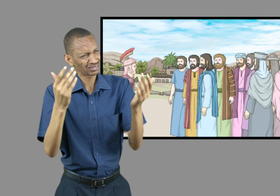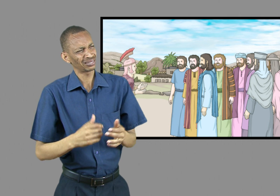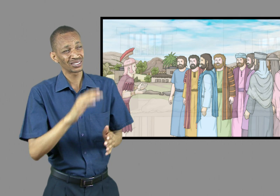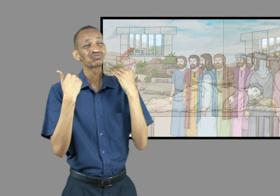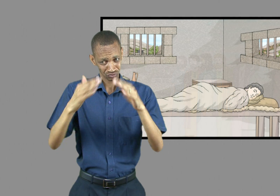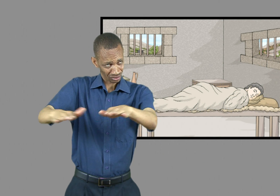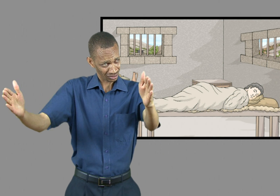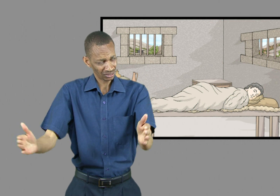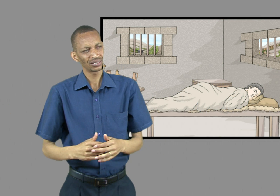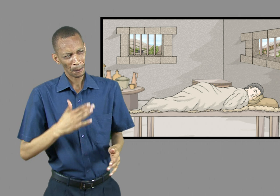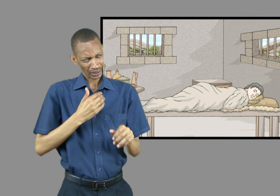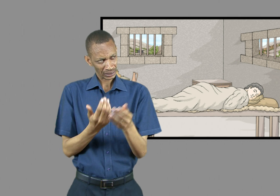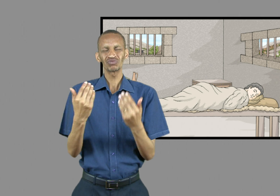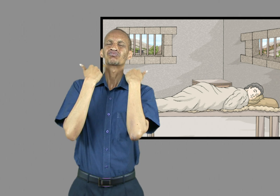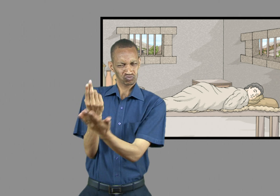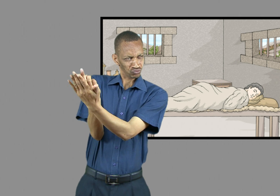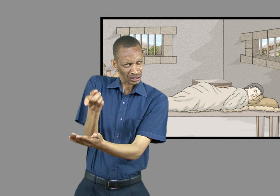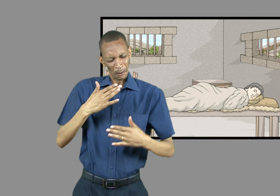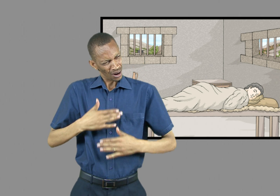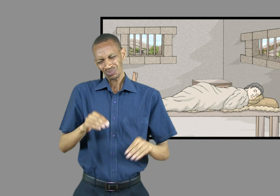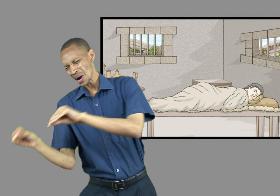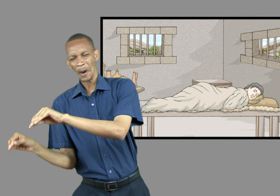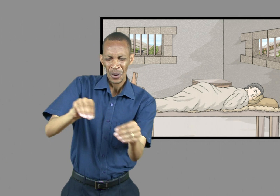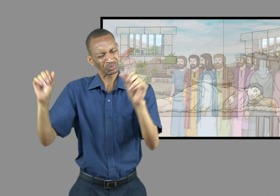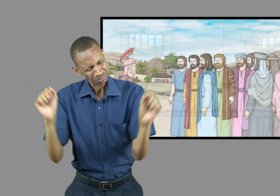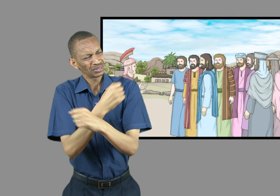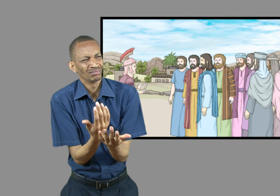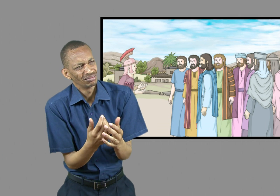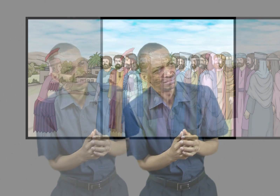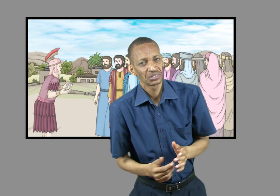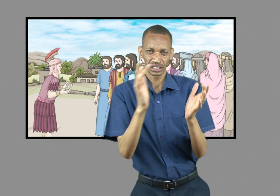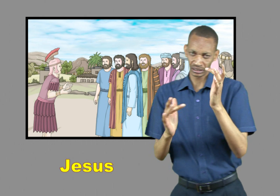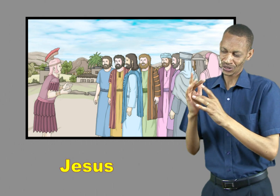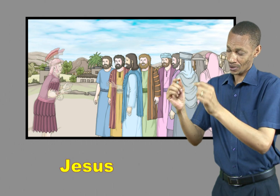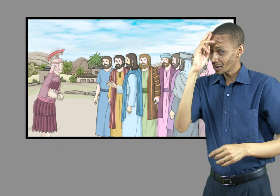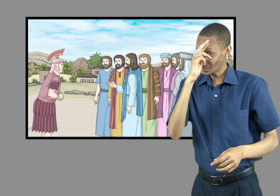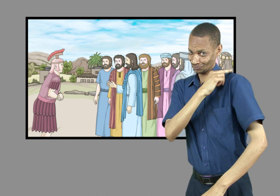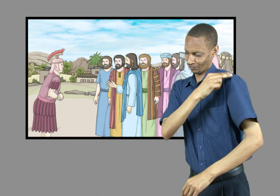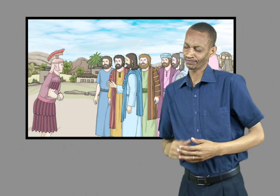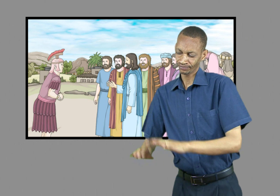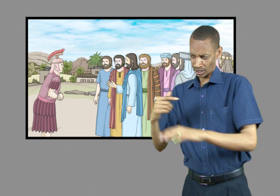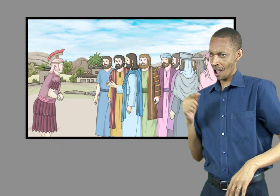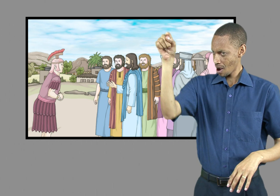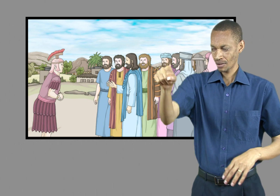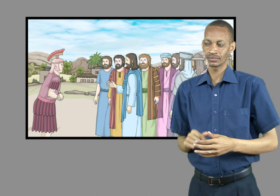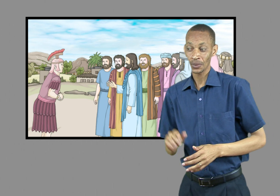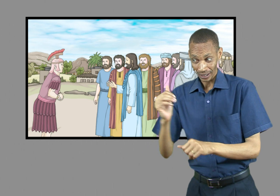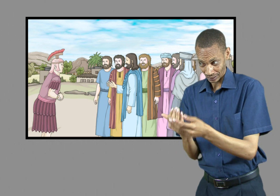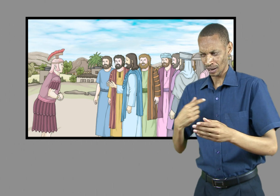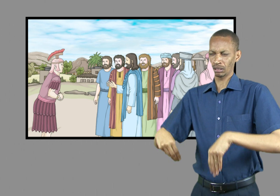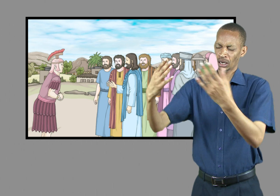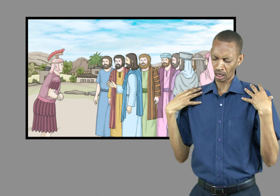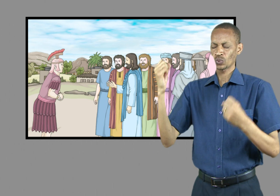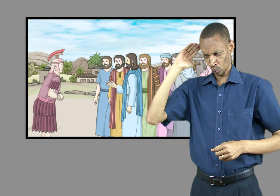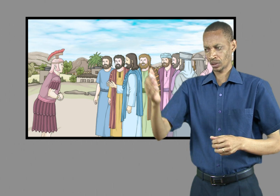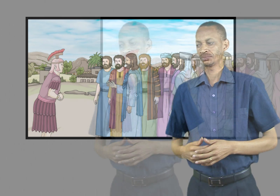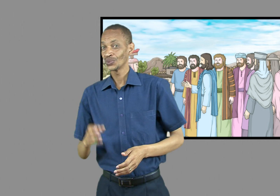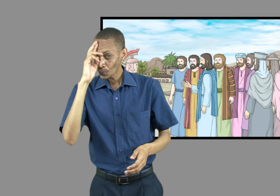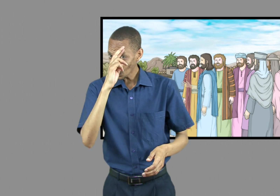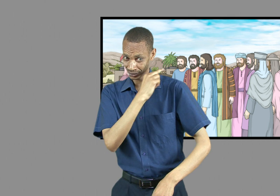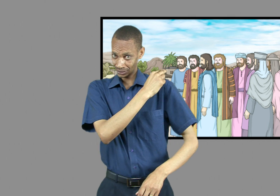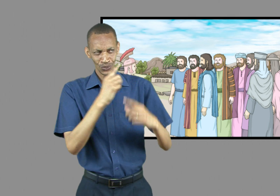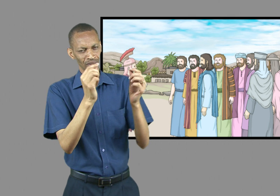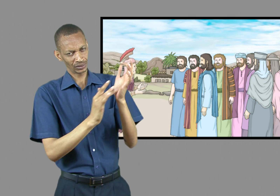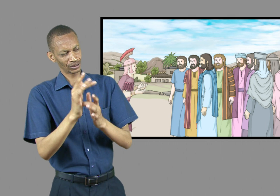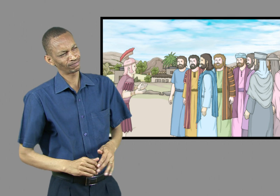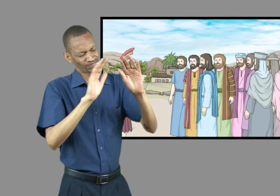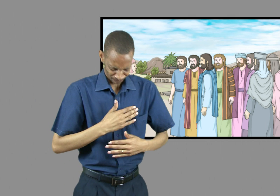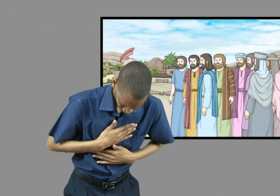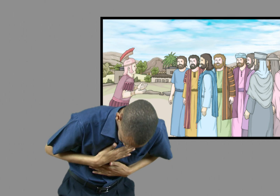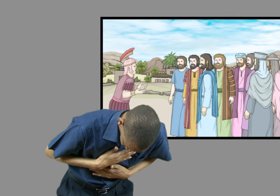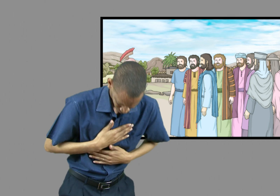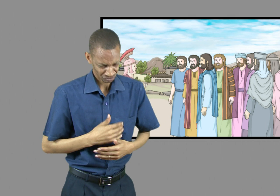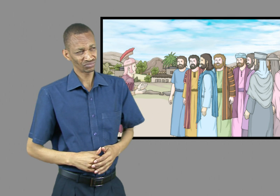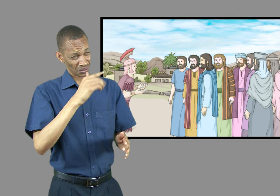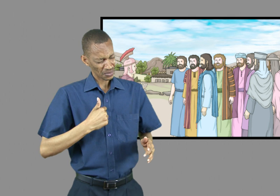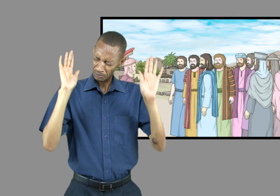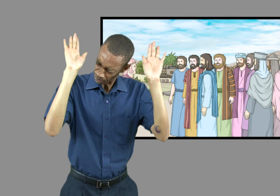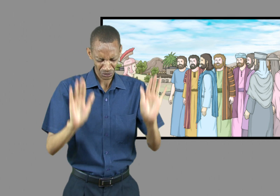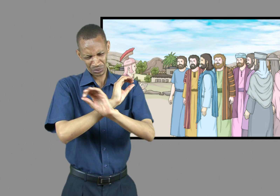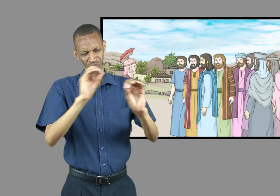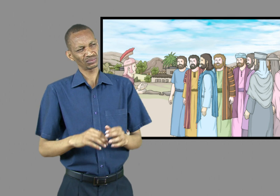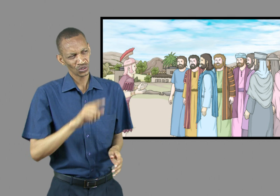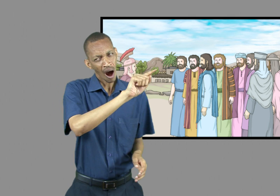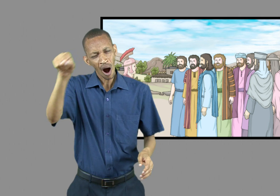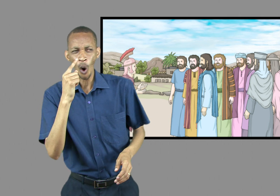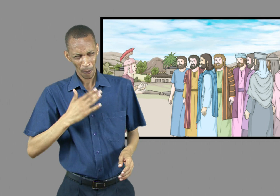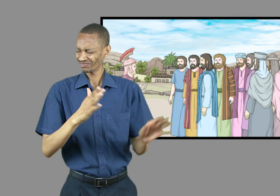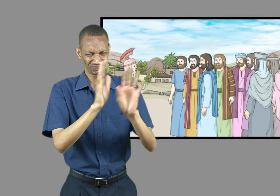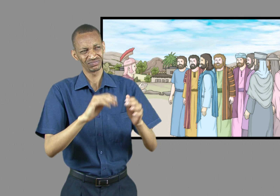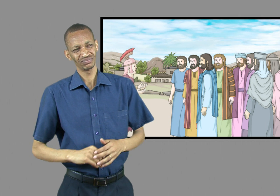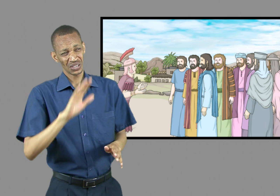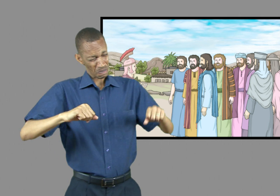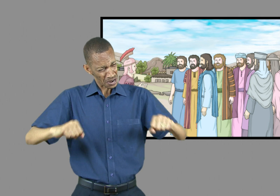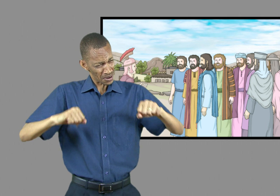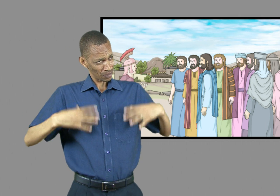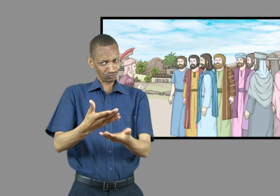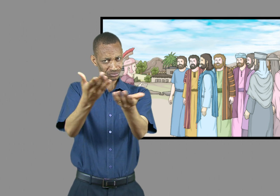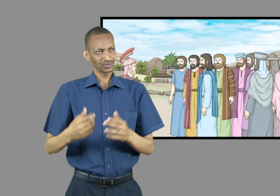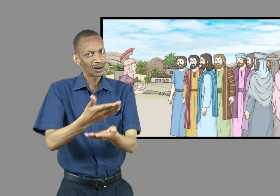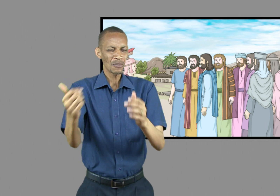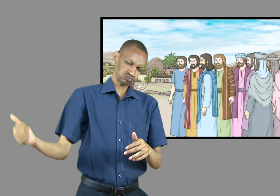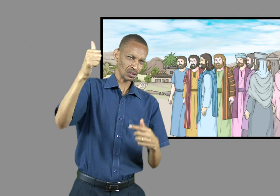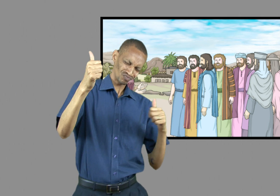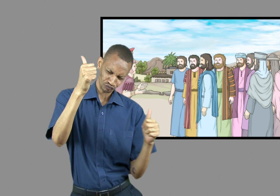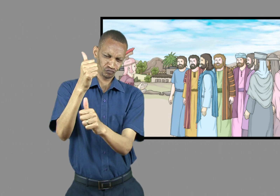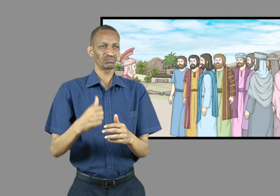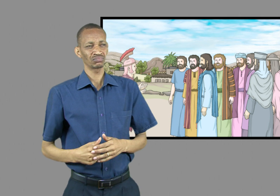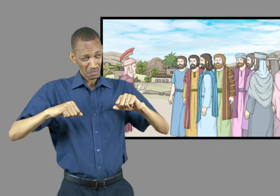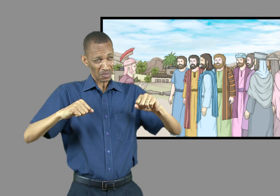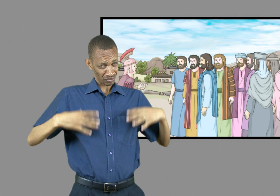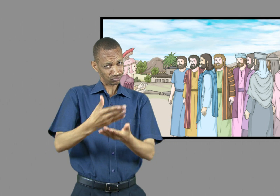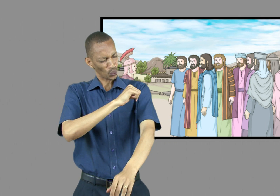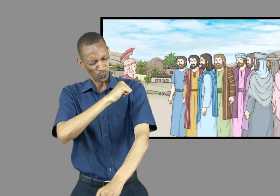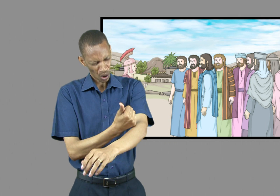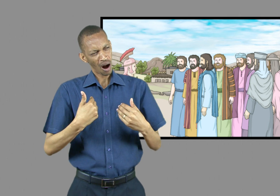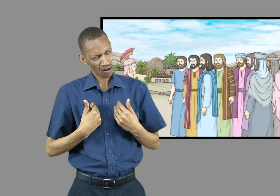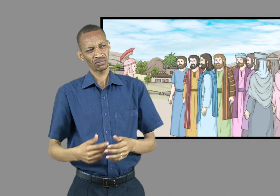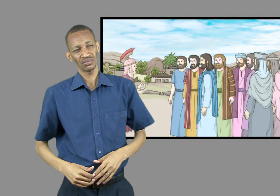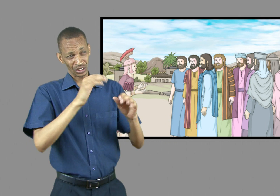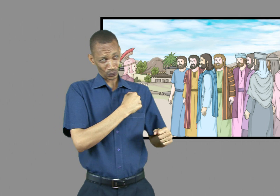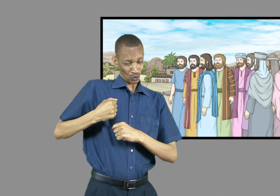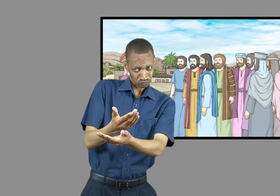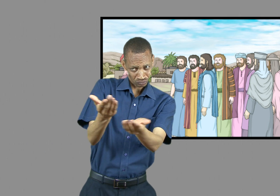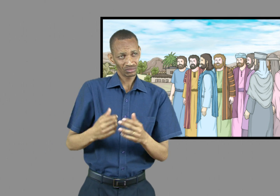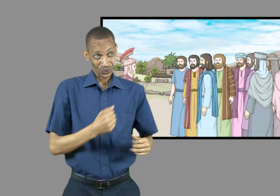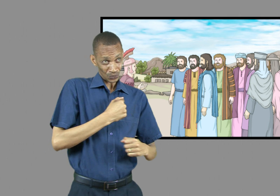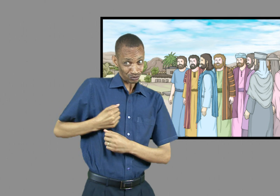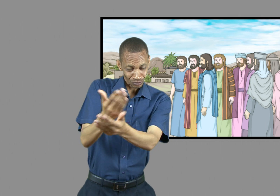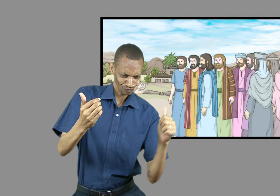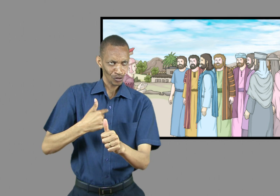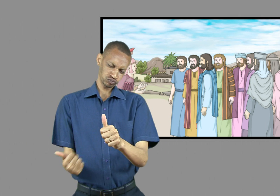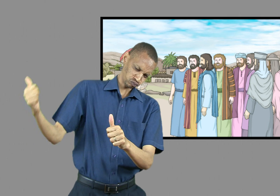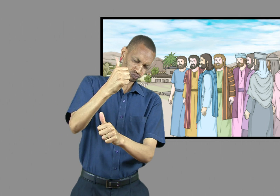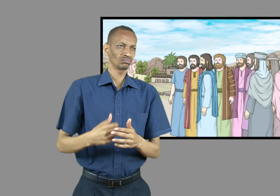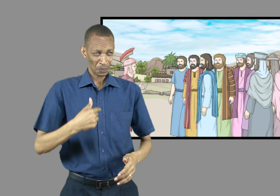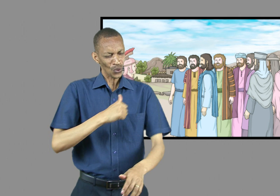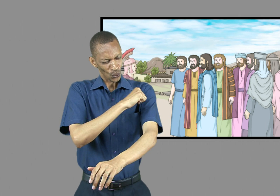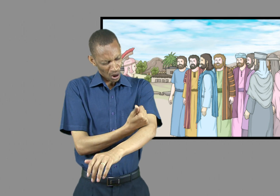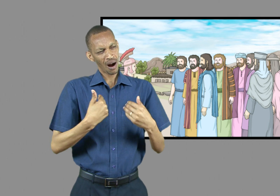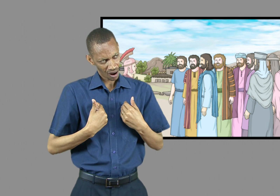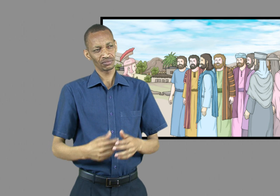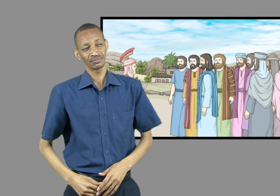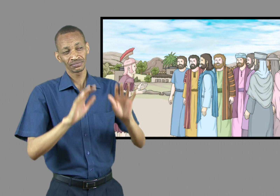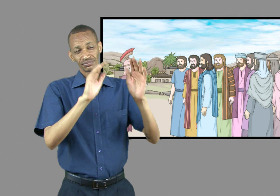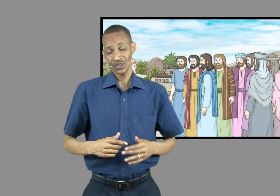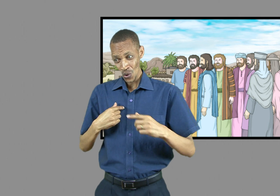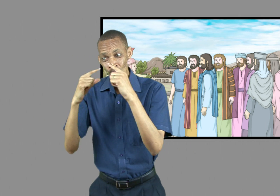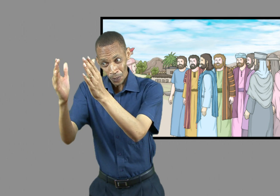“I will go and heal him,” Jesus replied. The centurion answered, “Lord, I am not worthy to have You come under my roof. But just say the word, and my servant will be healed.